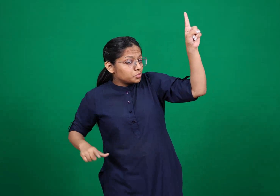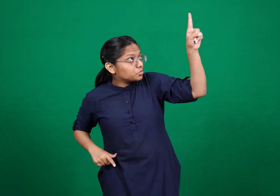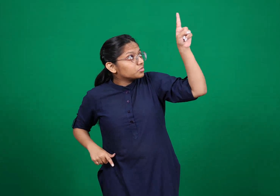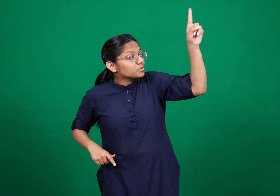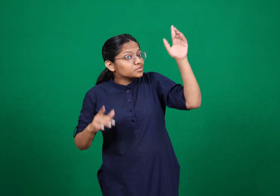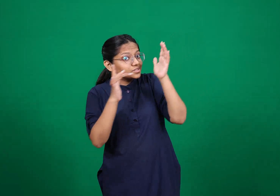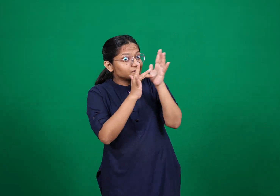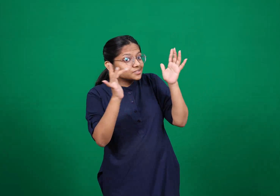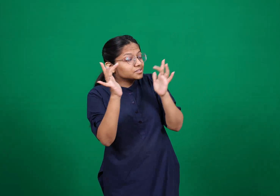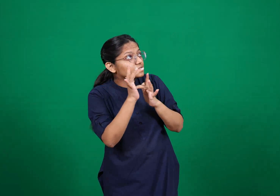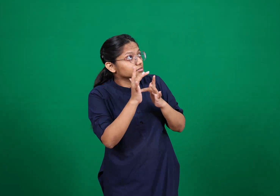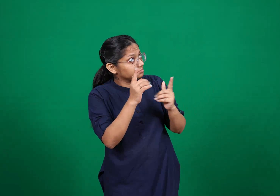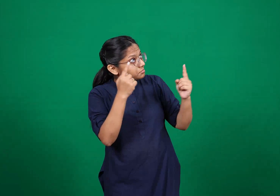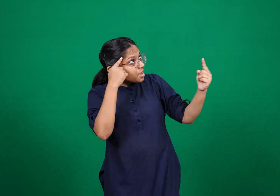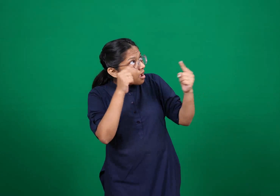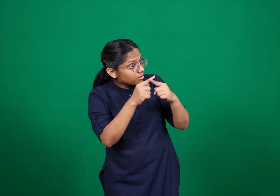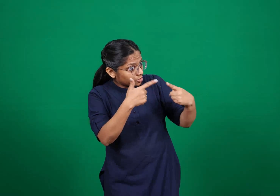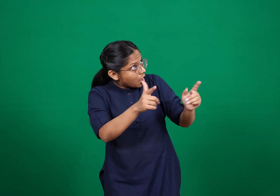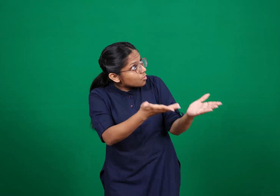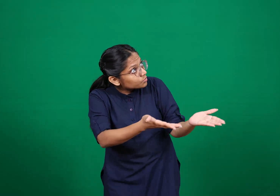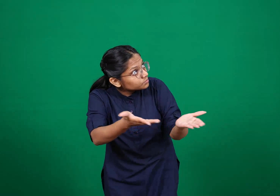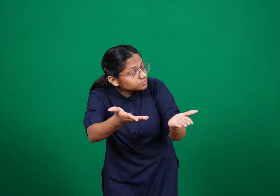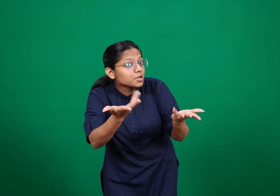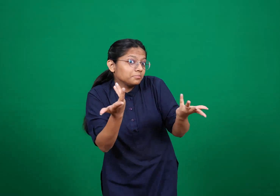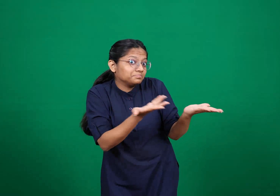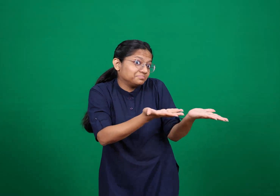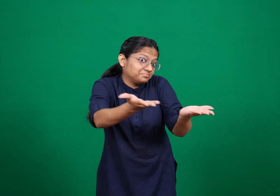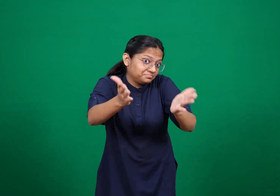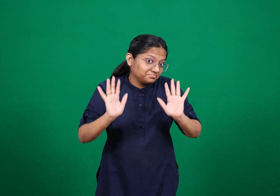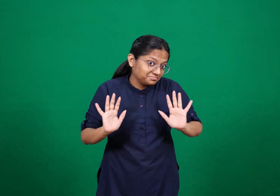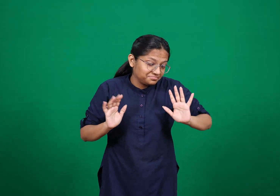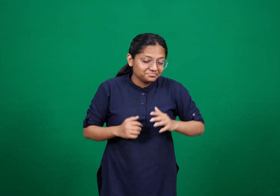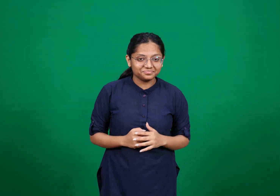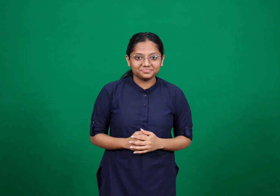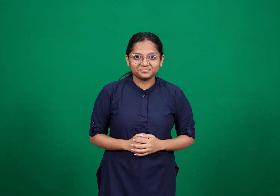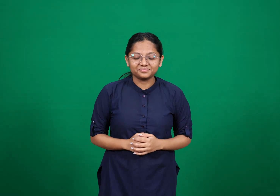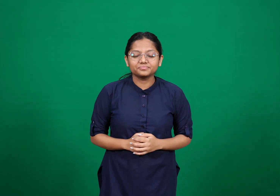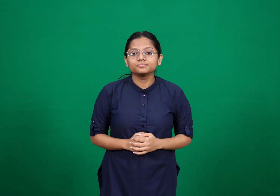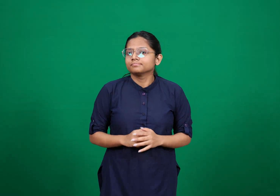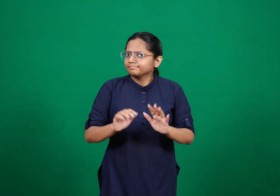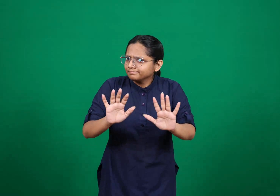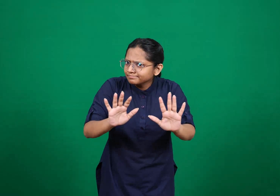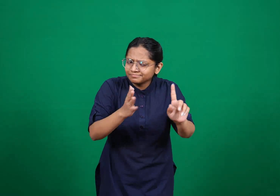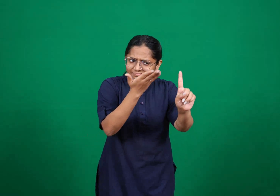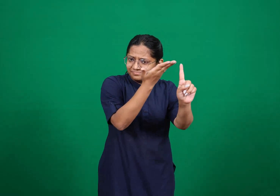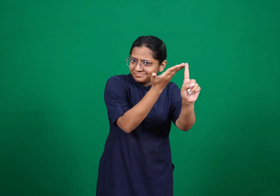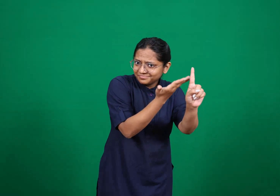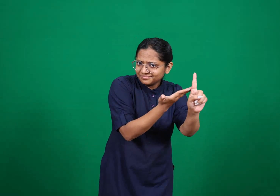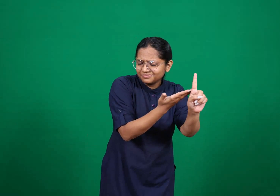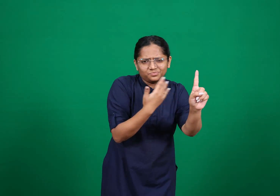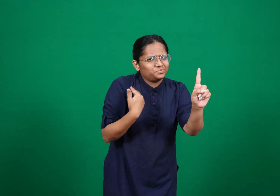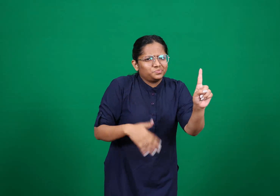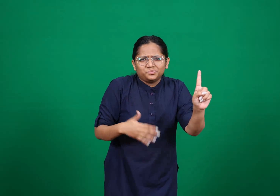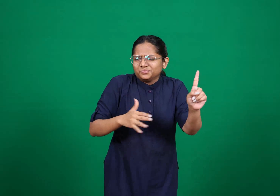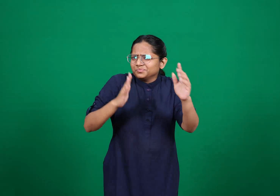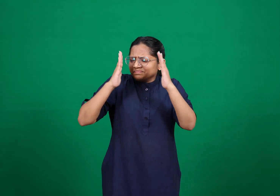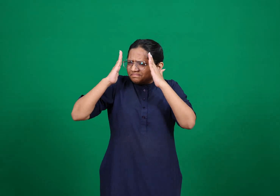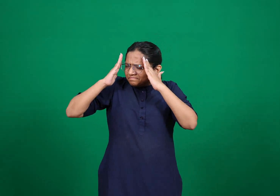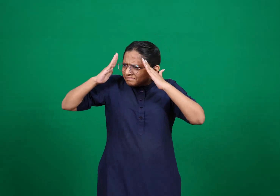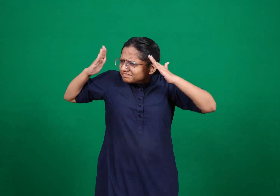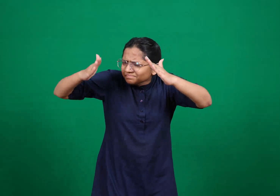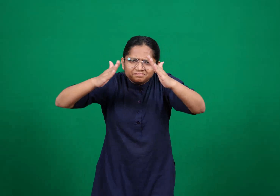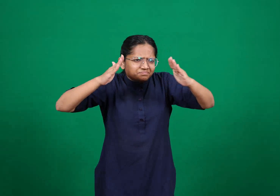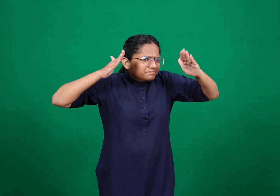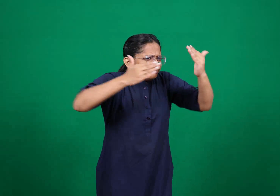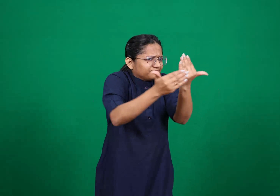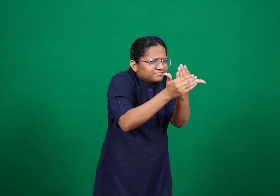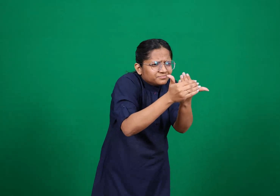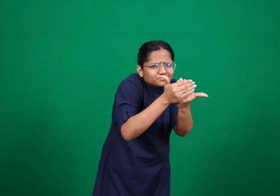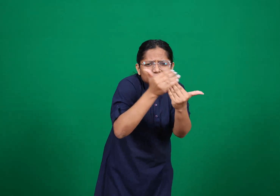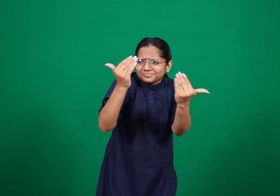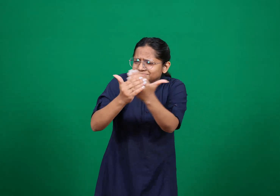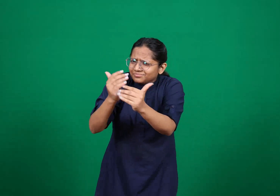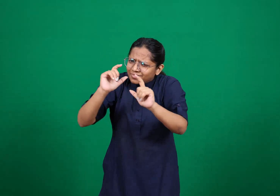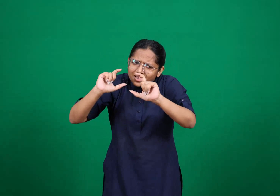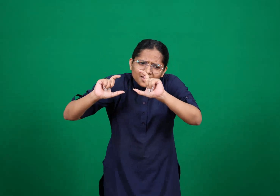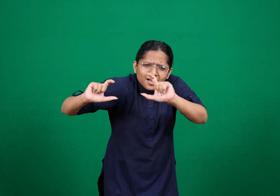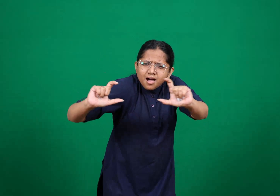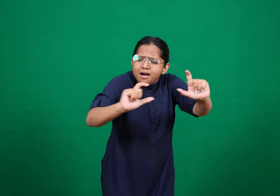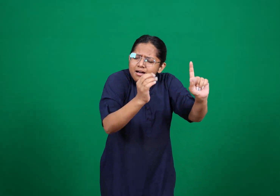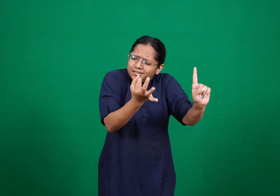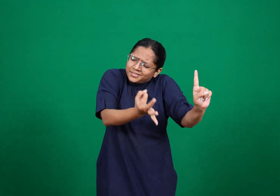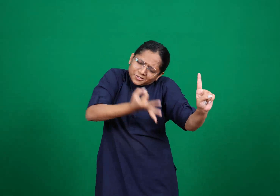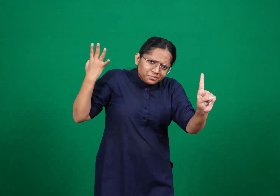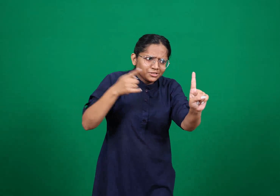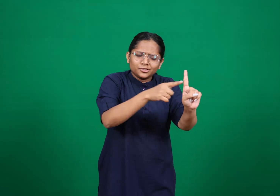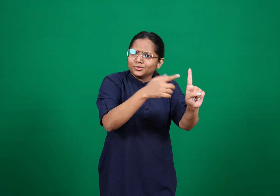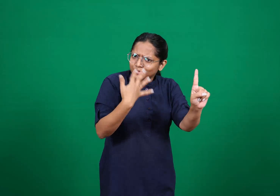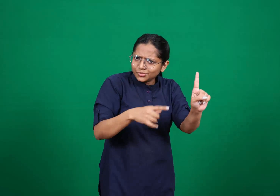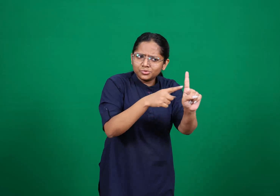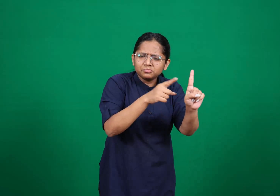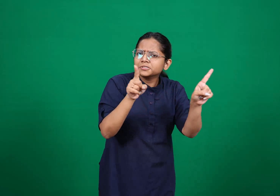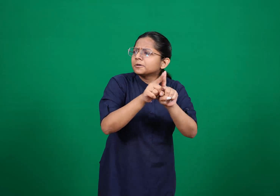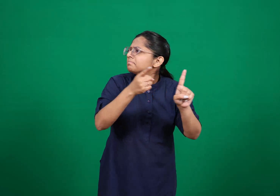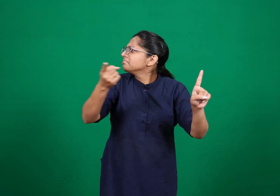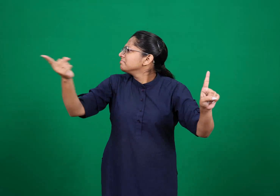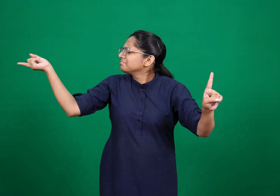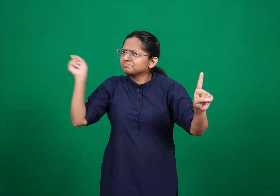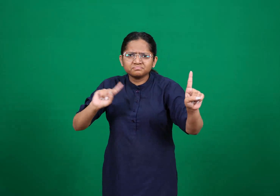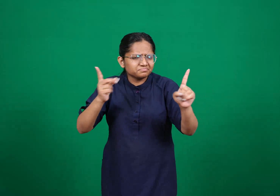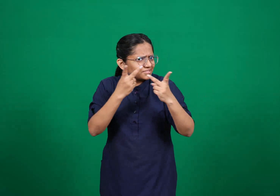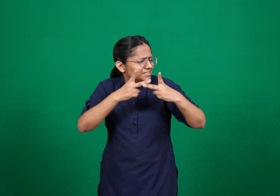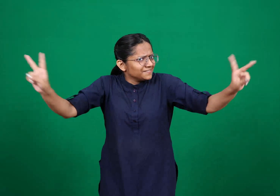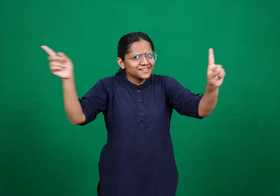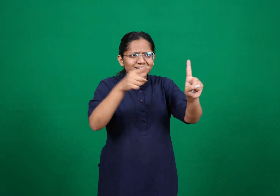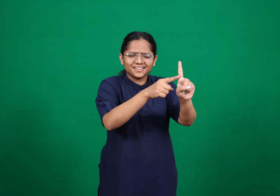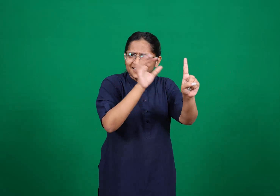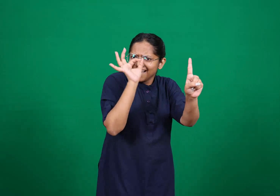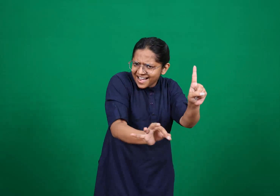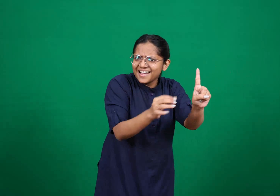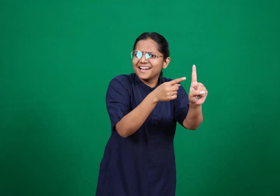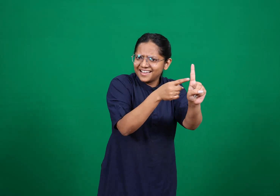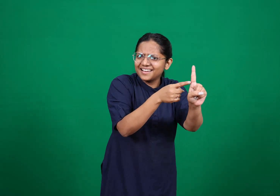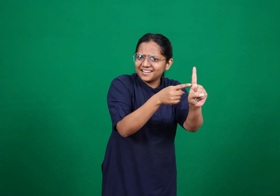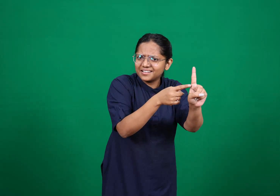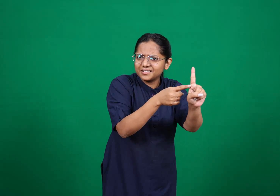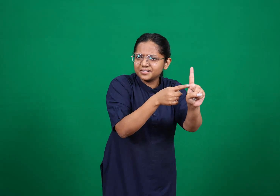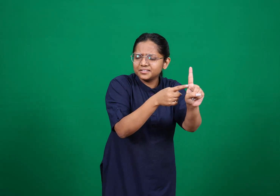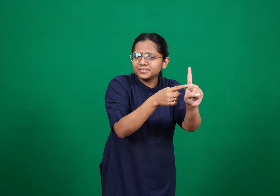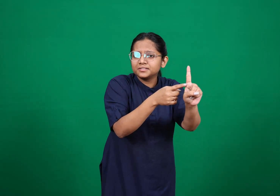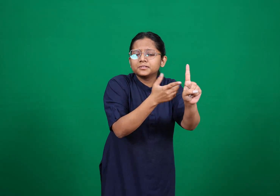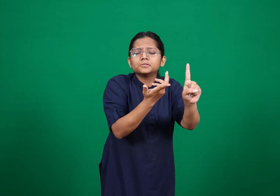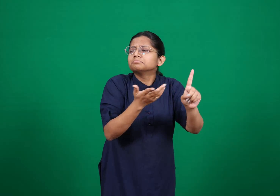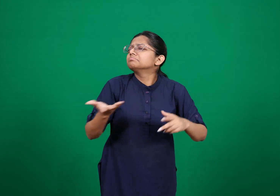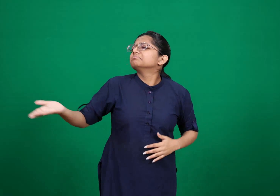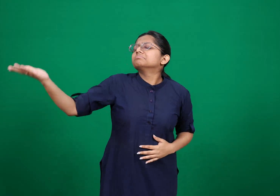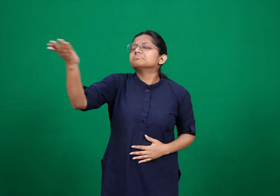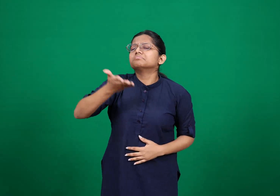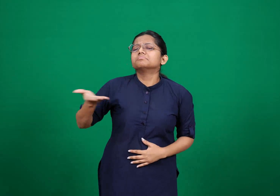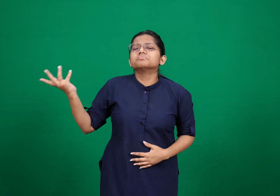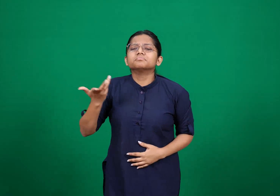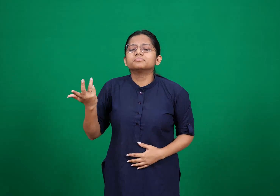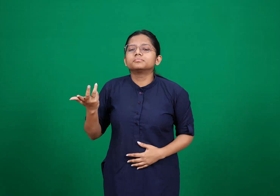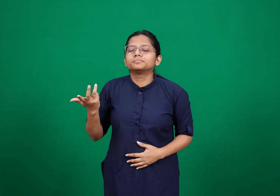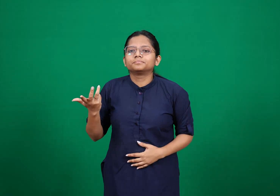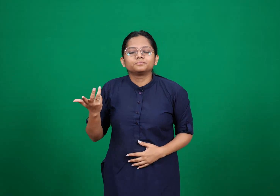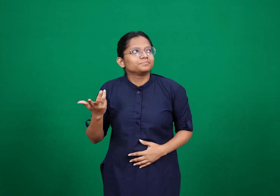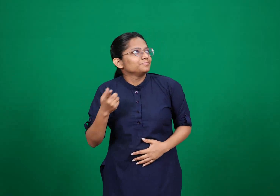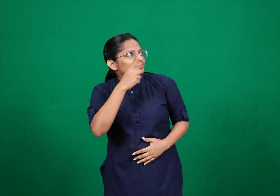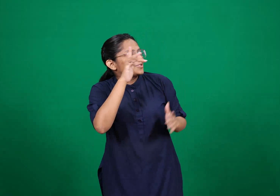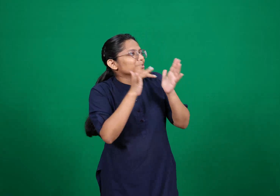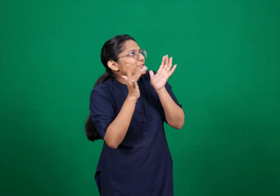I have nobody else like him who will genuinely care for your needs.